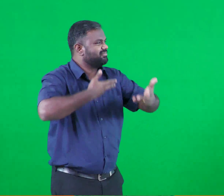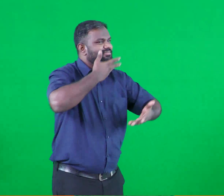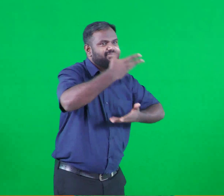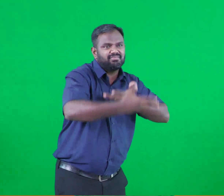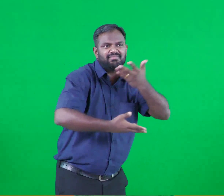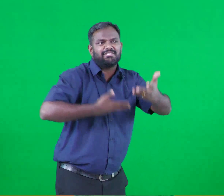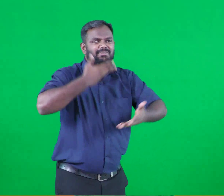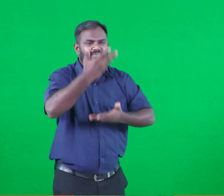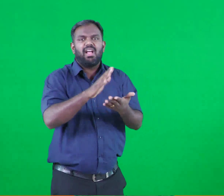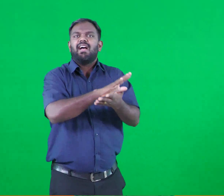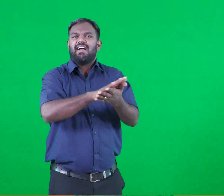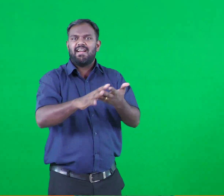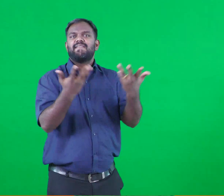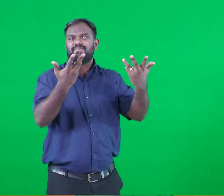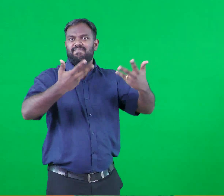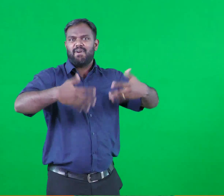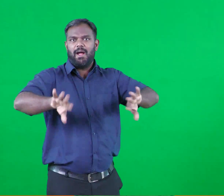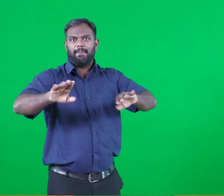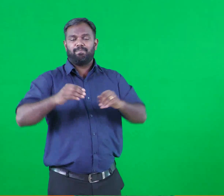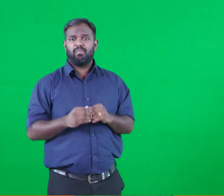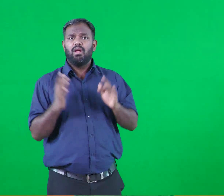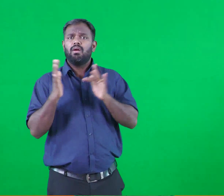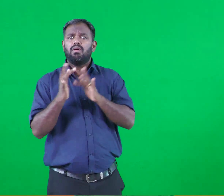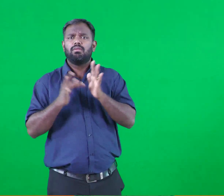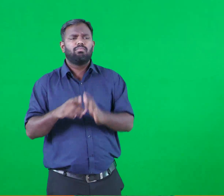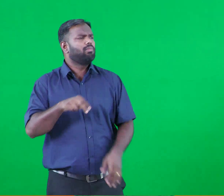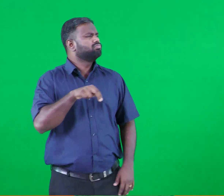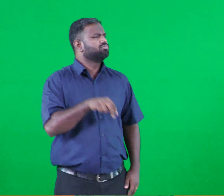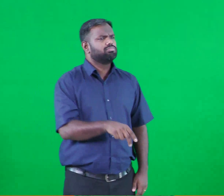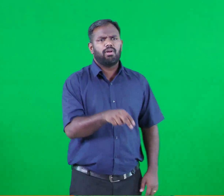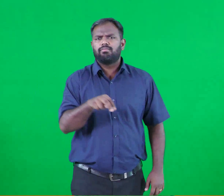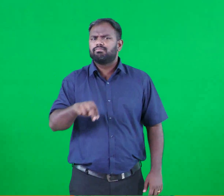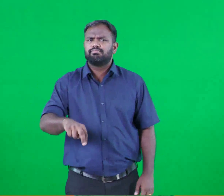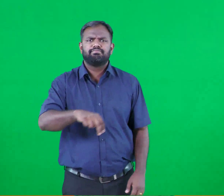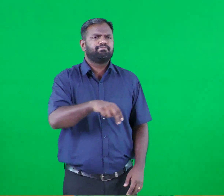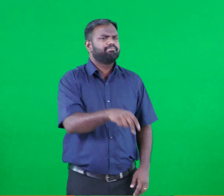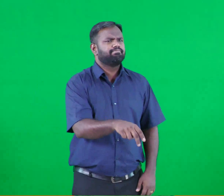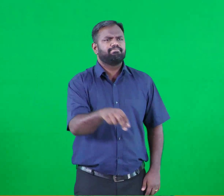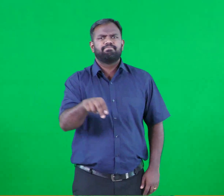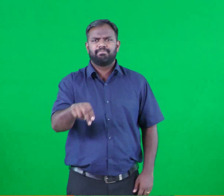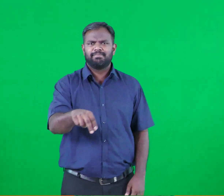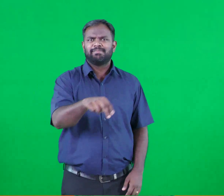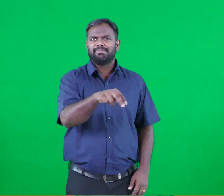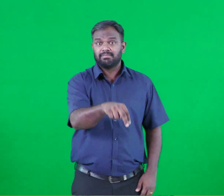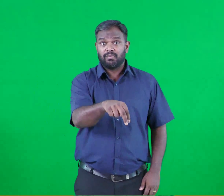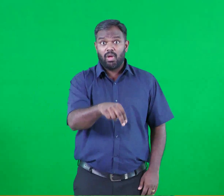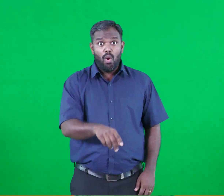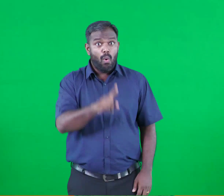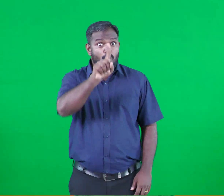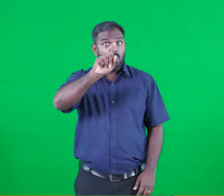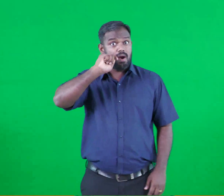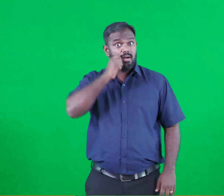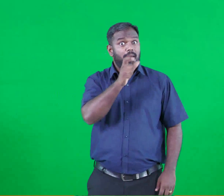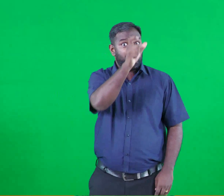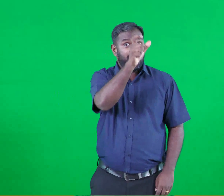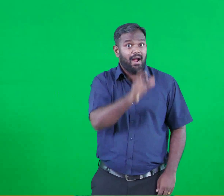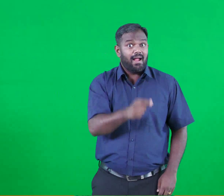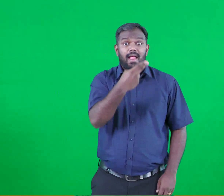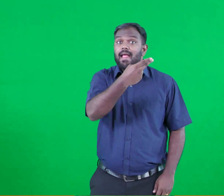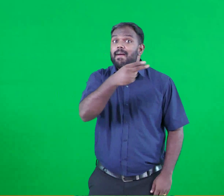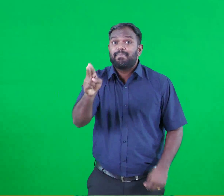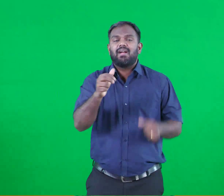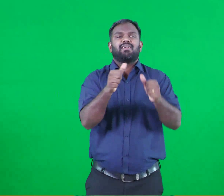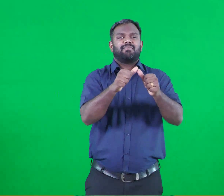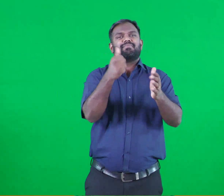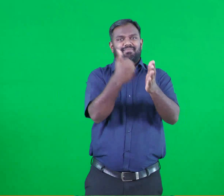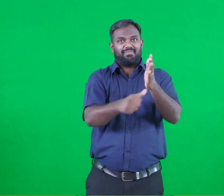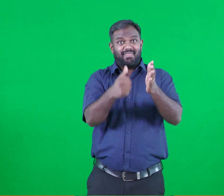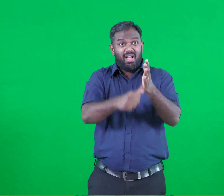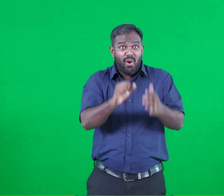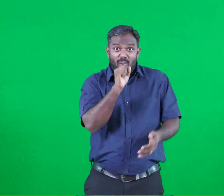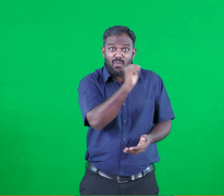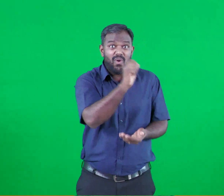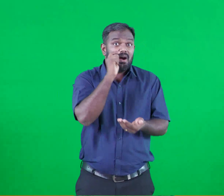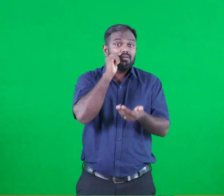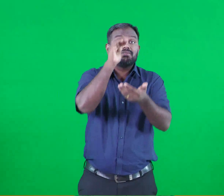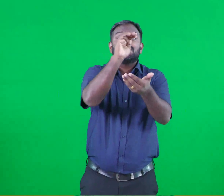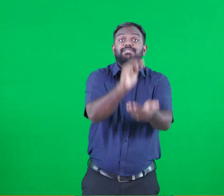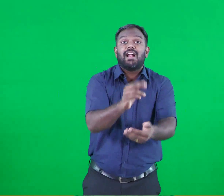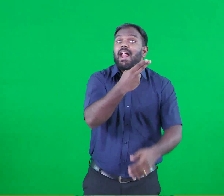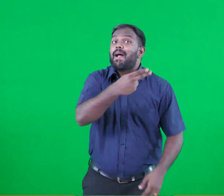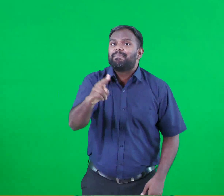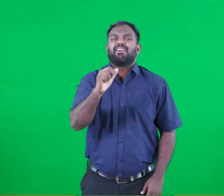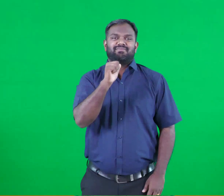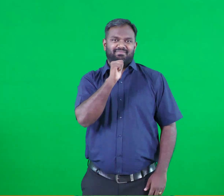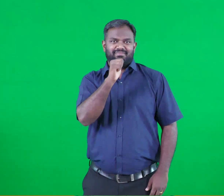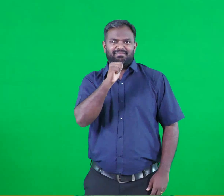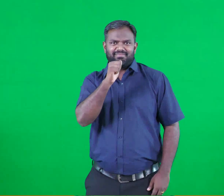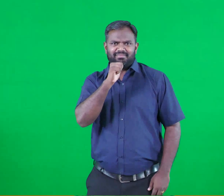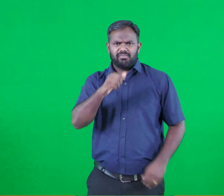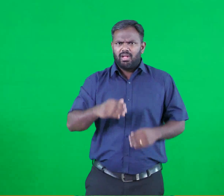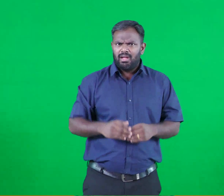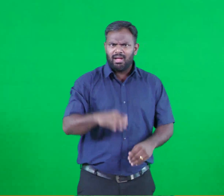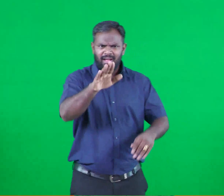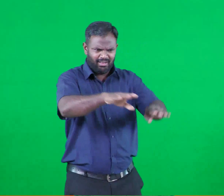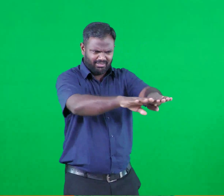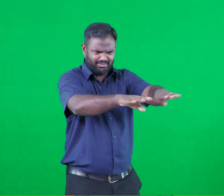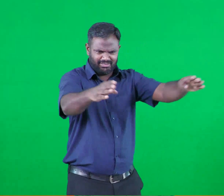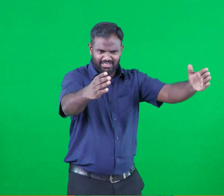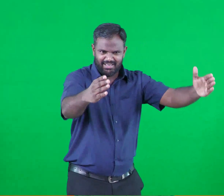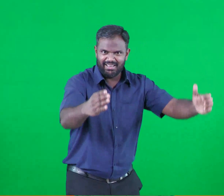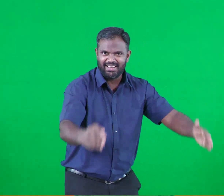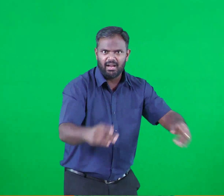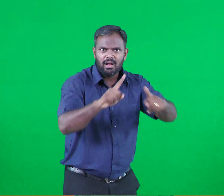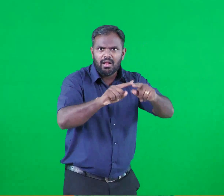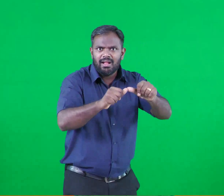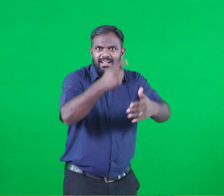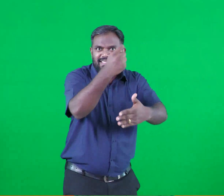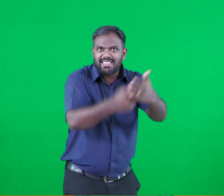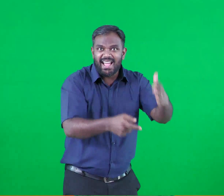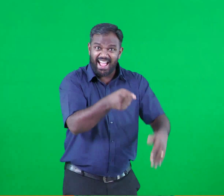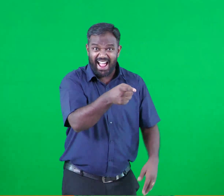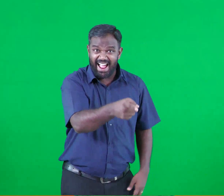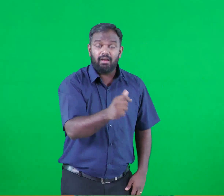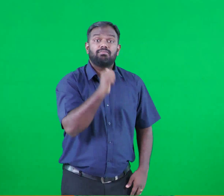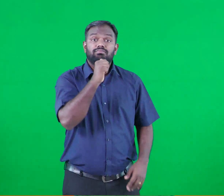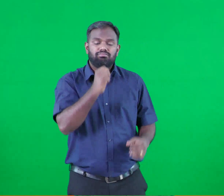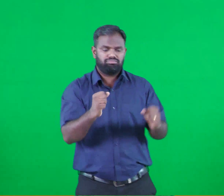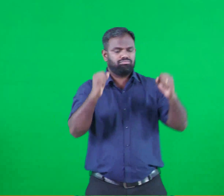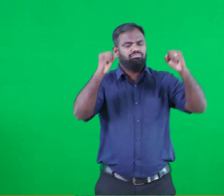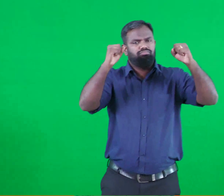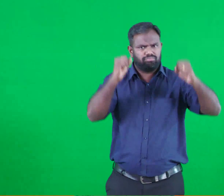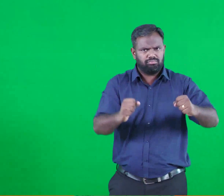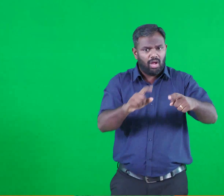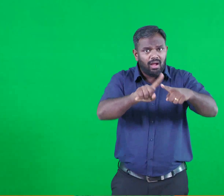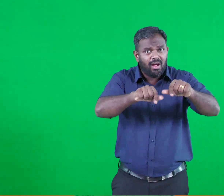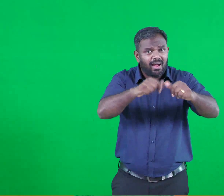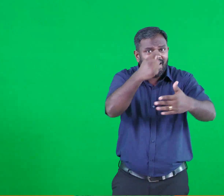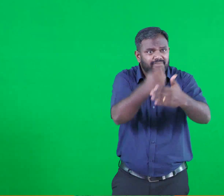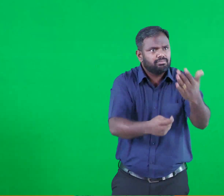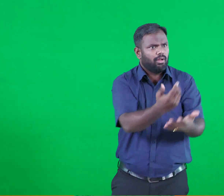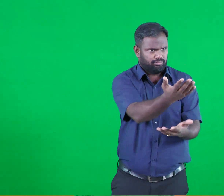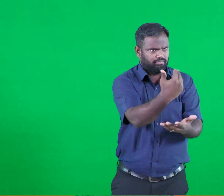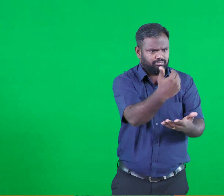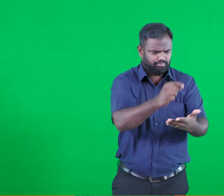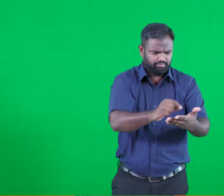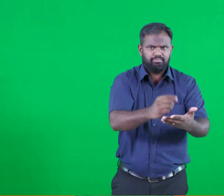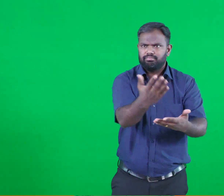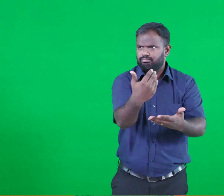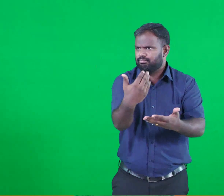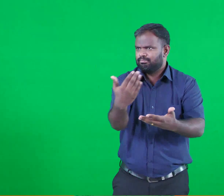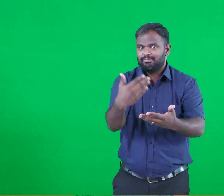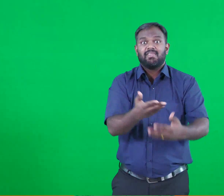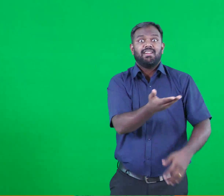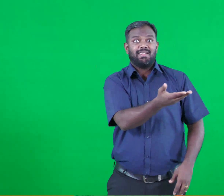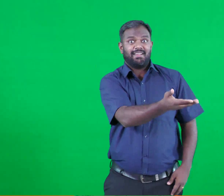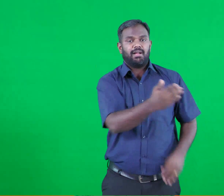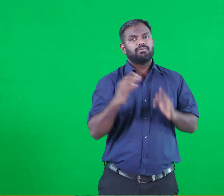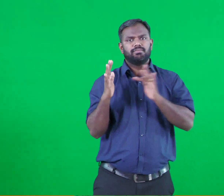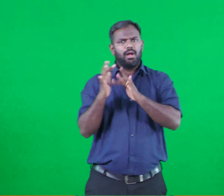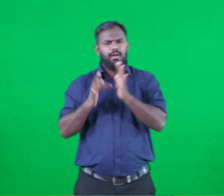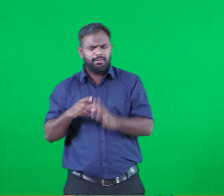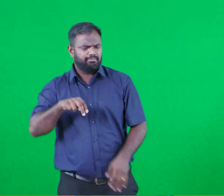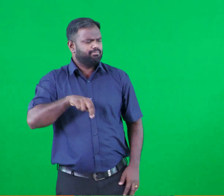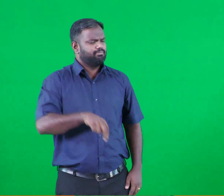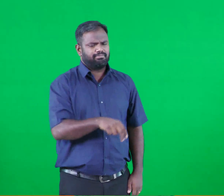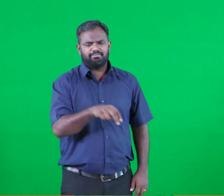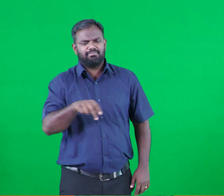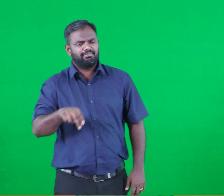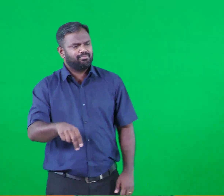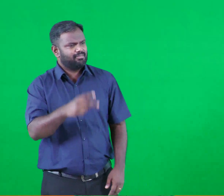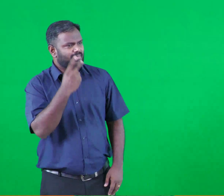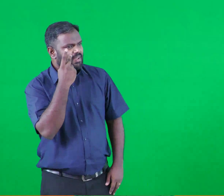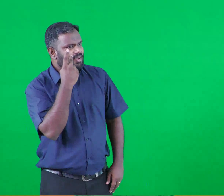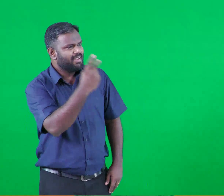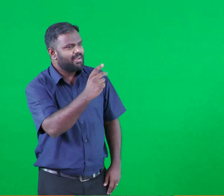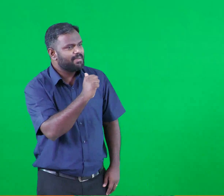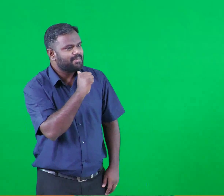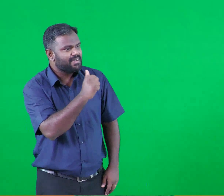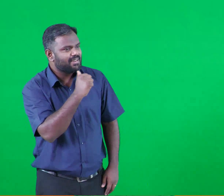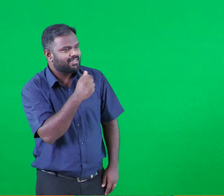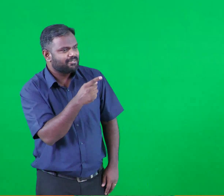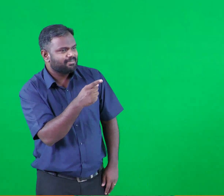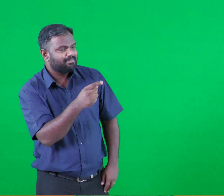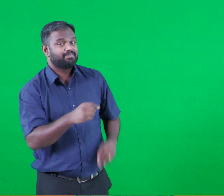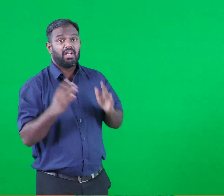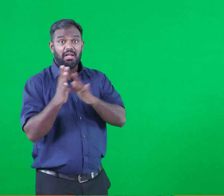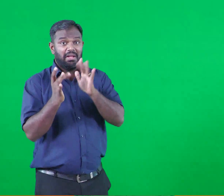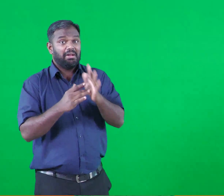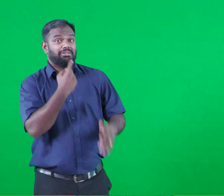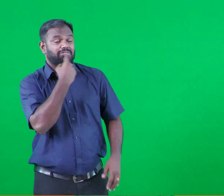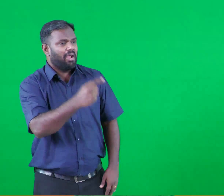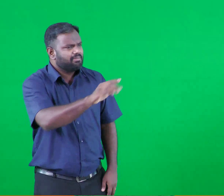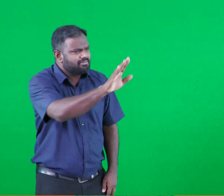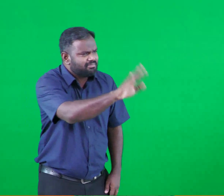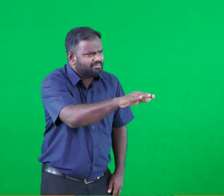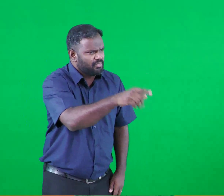As He was walking along, He saw Levi son of Alphaeus sitting at the tax booth.